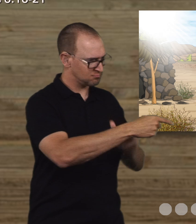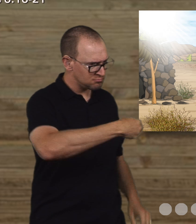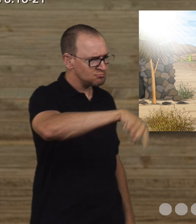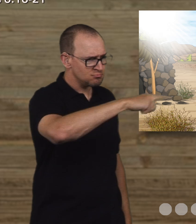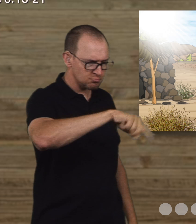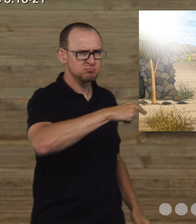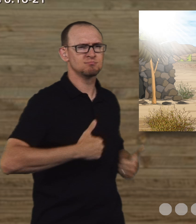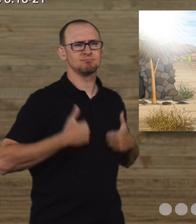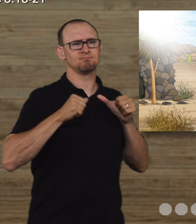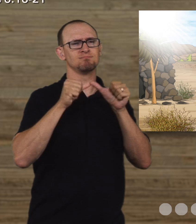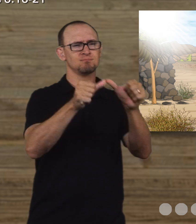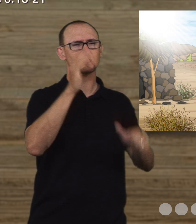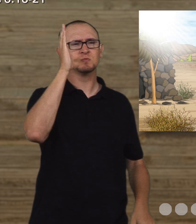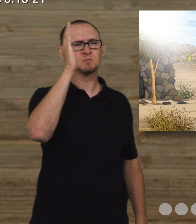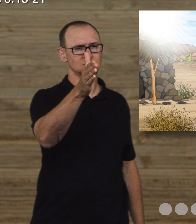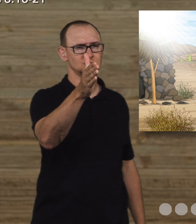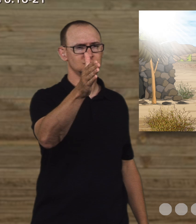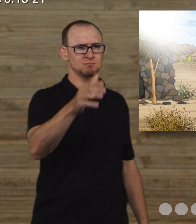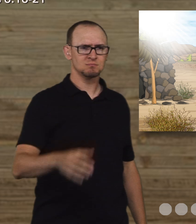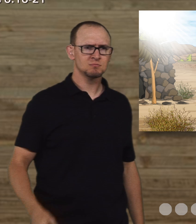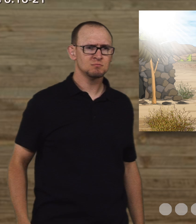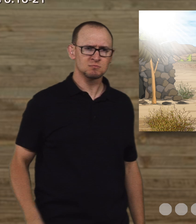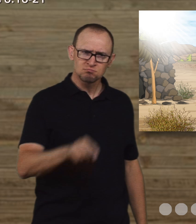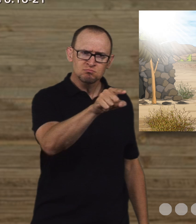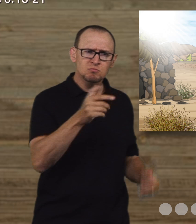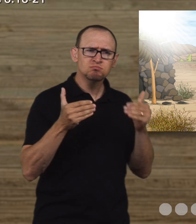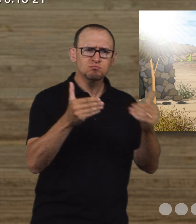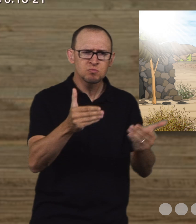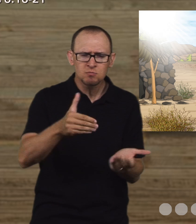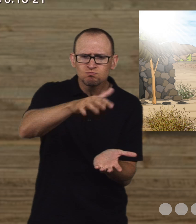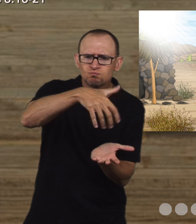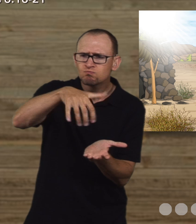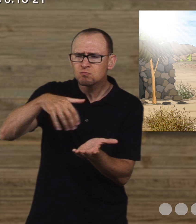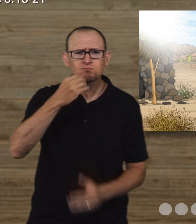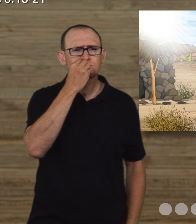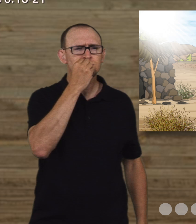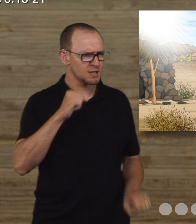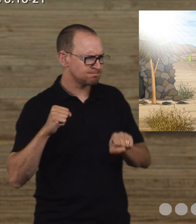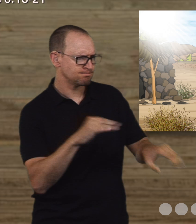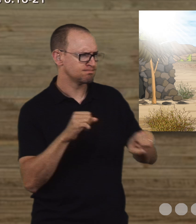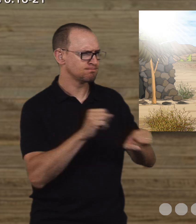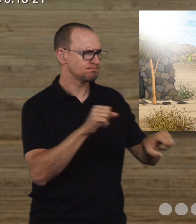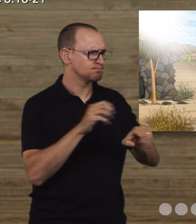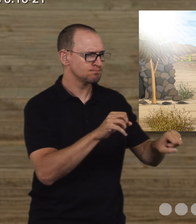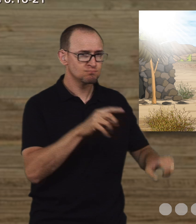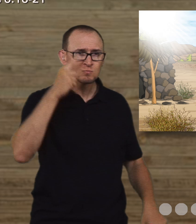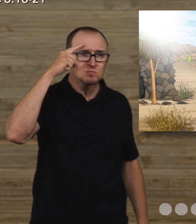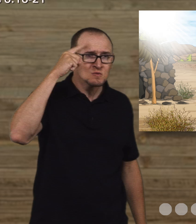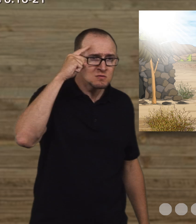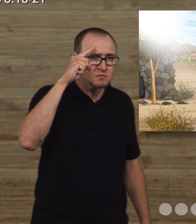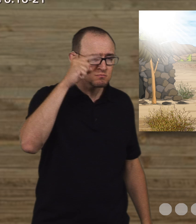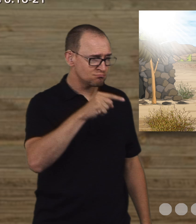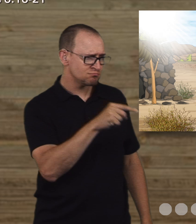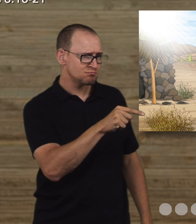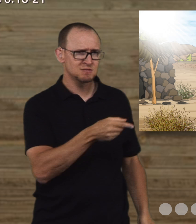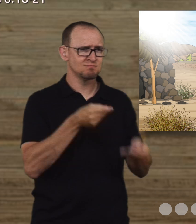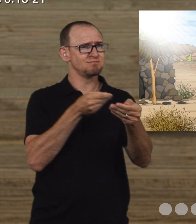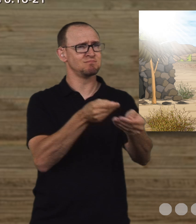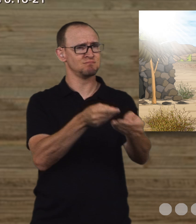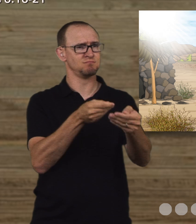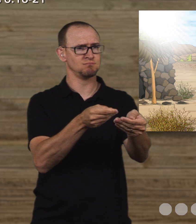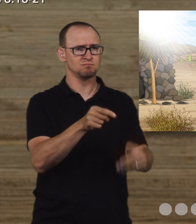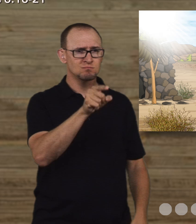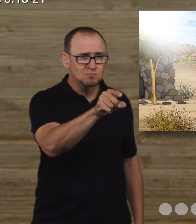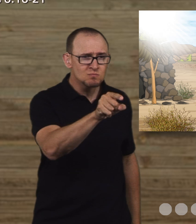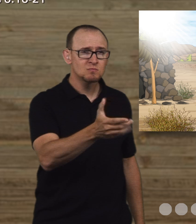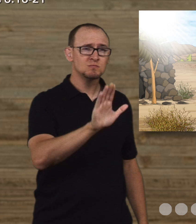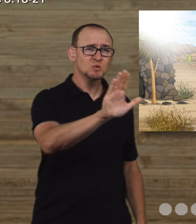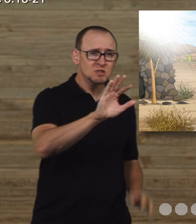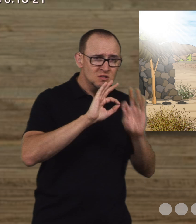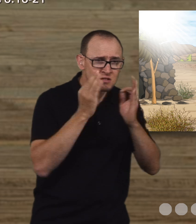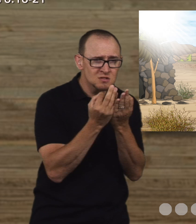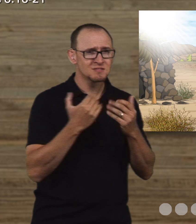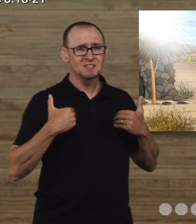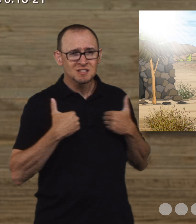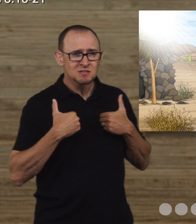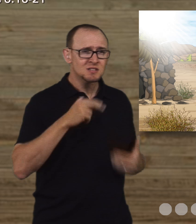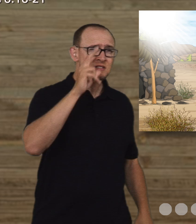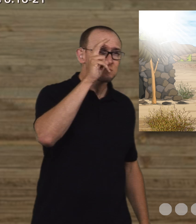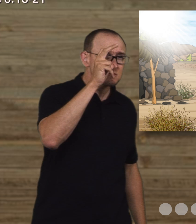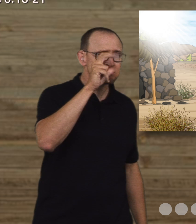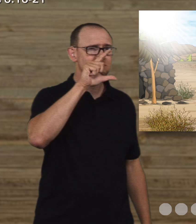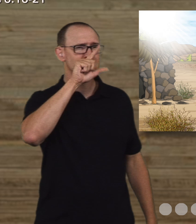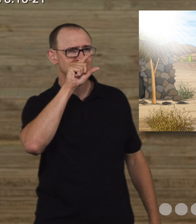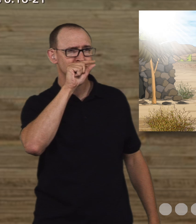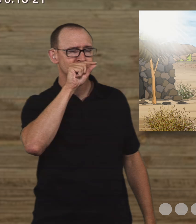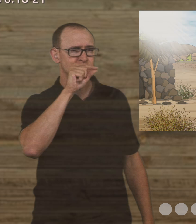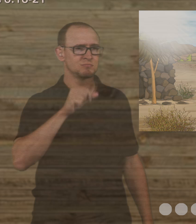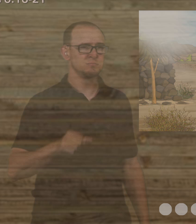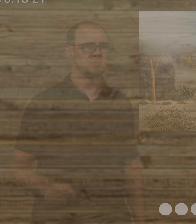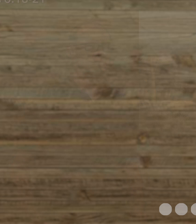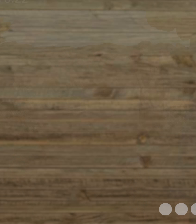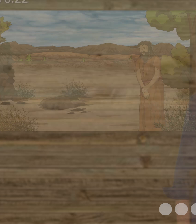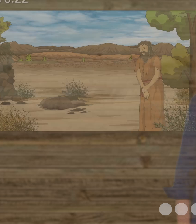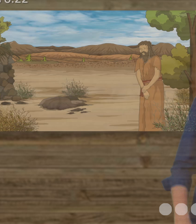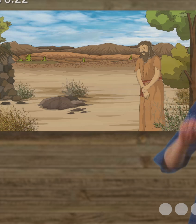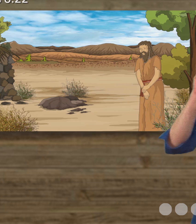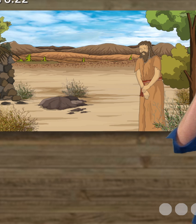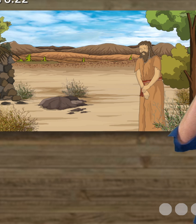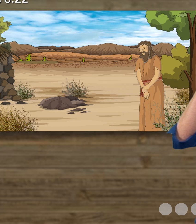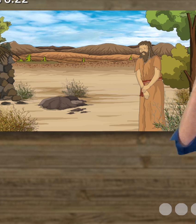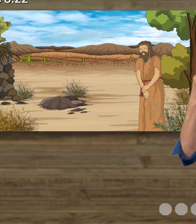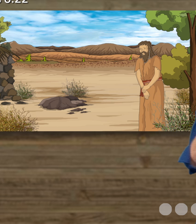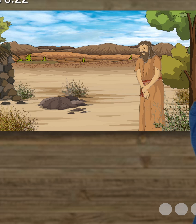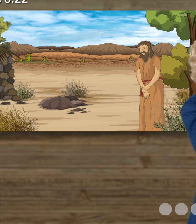You are also to take for yourself every kind of food that is eaten and gather it as food for yourselves and for the animals.”